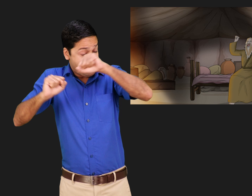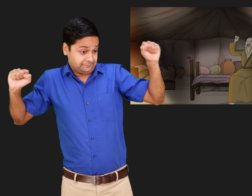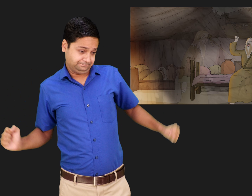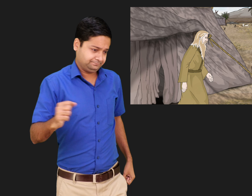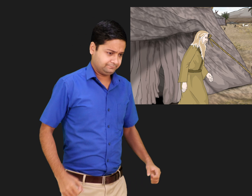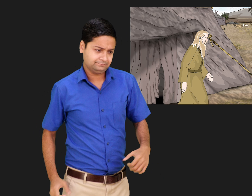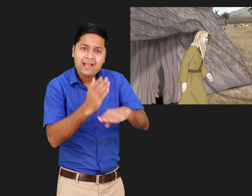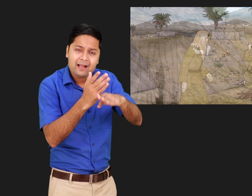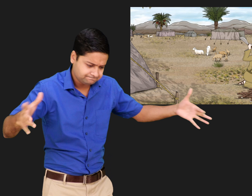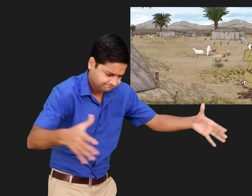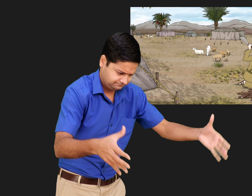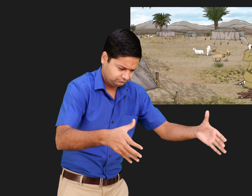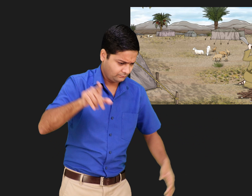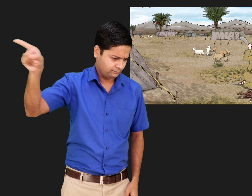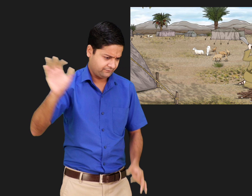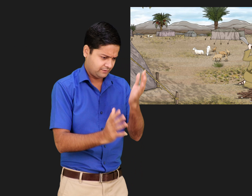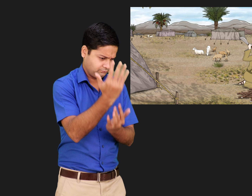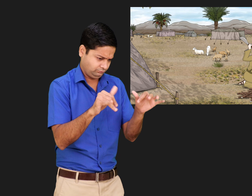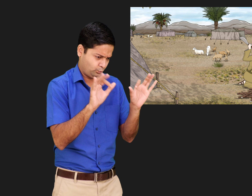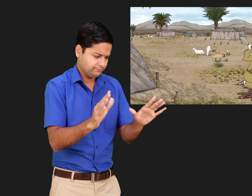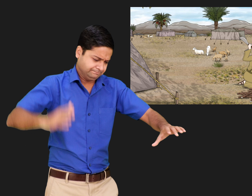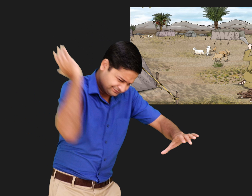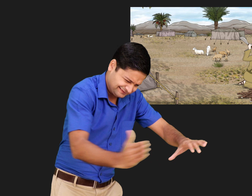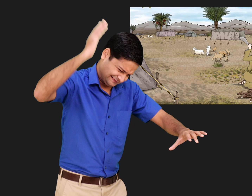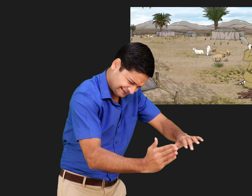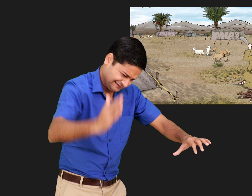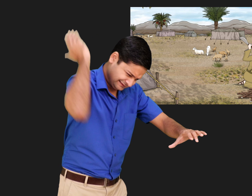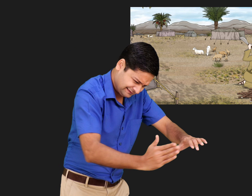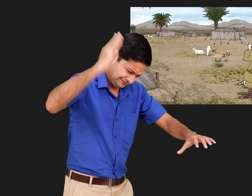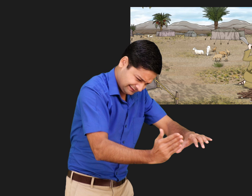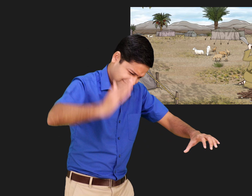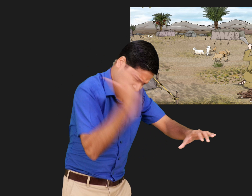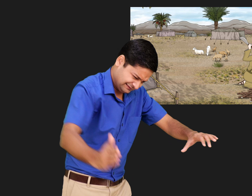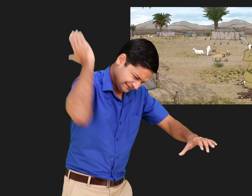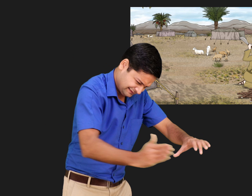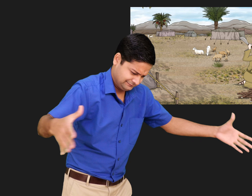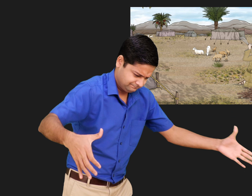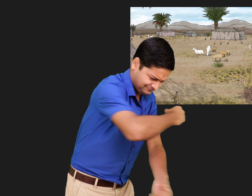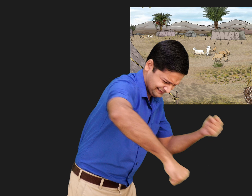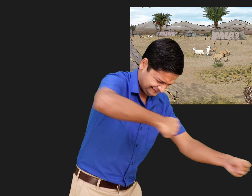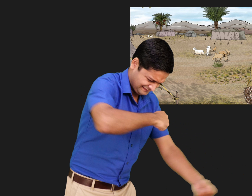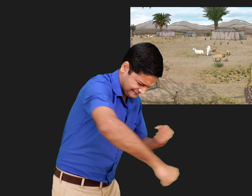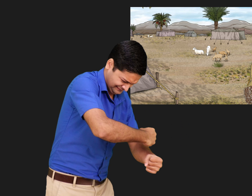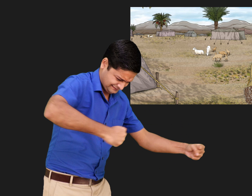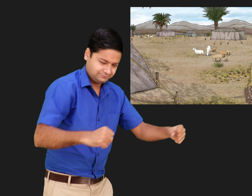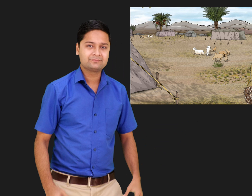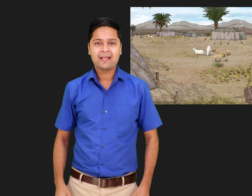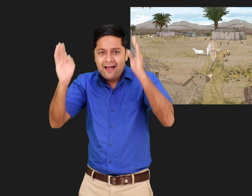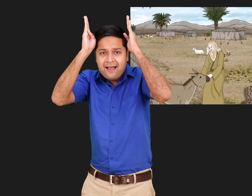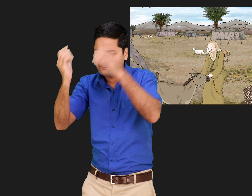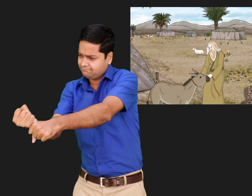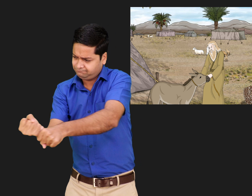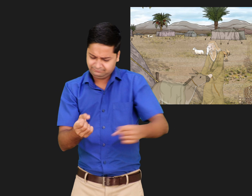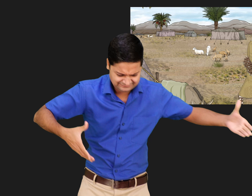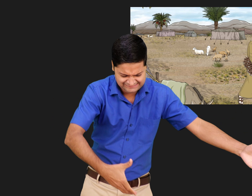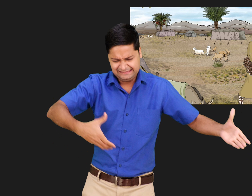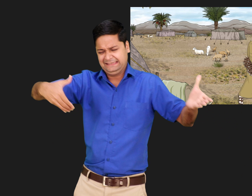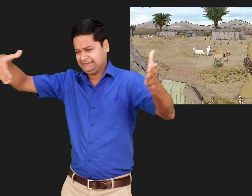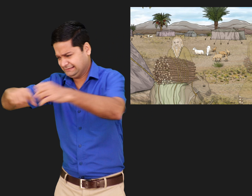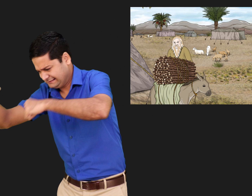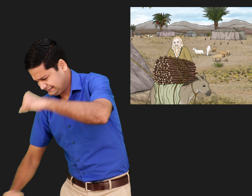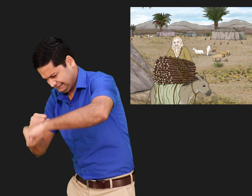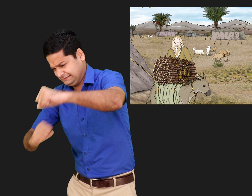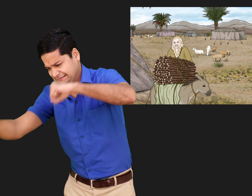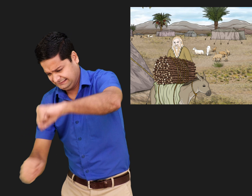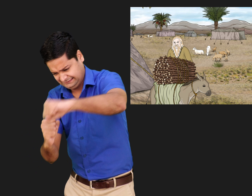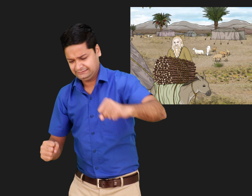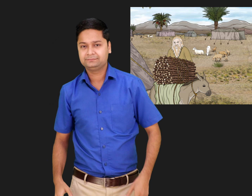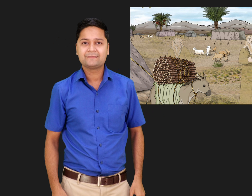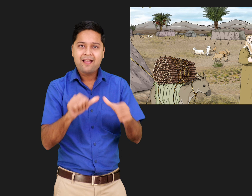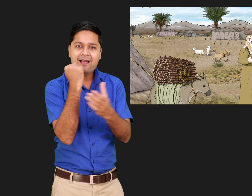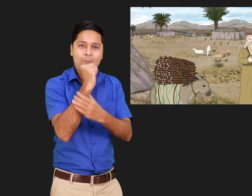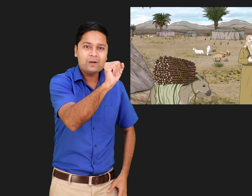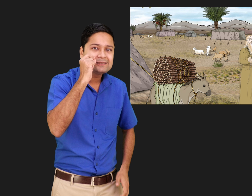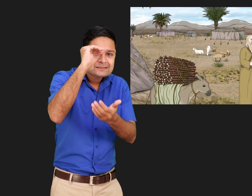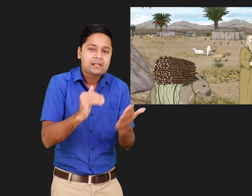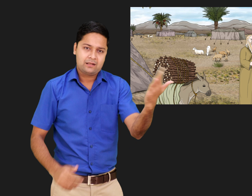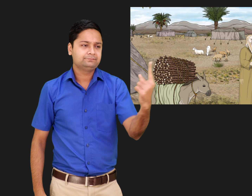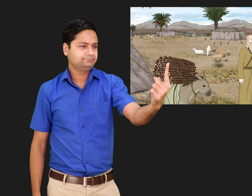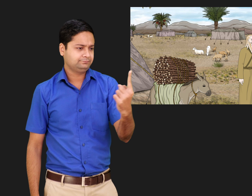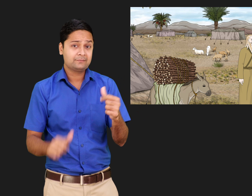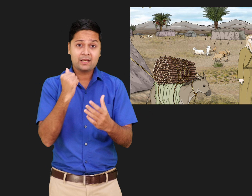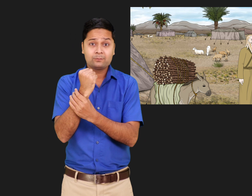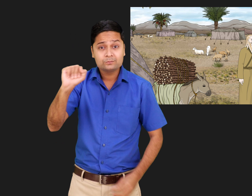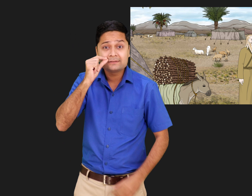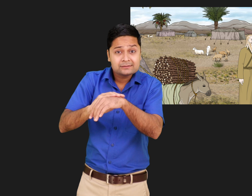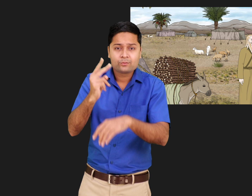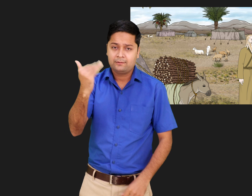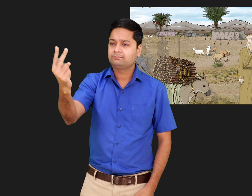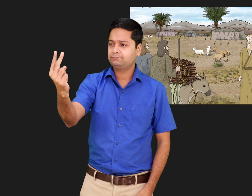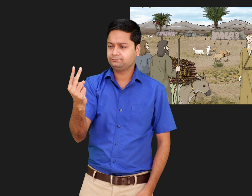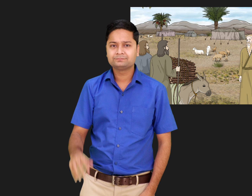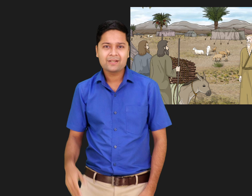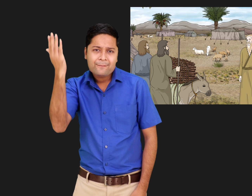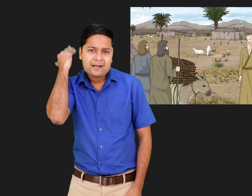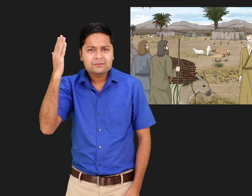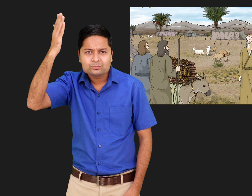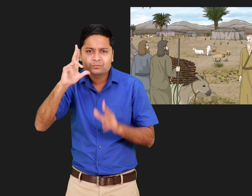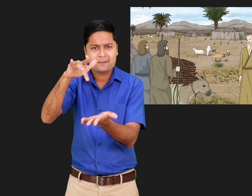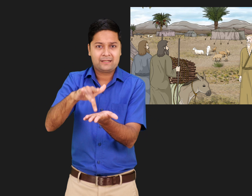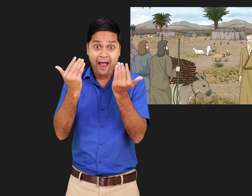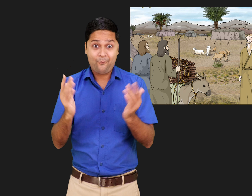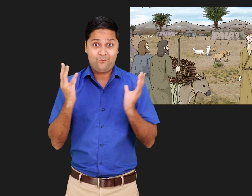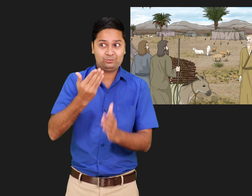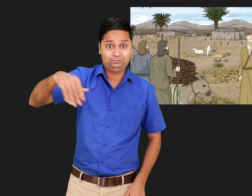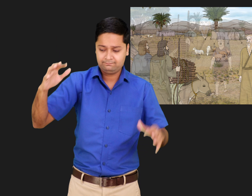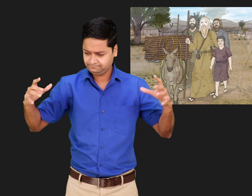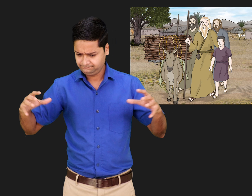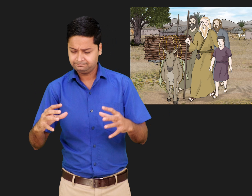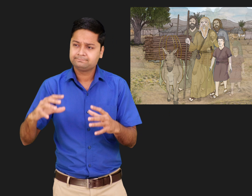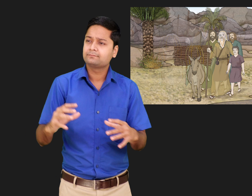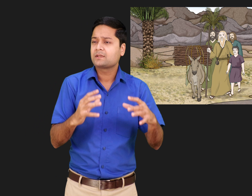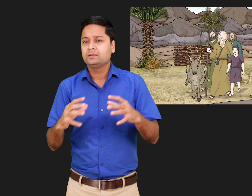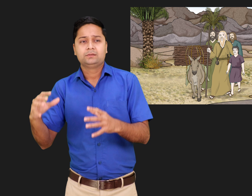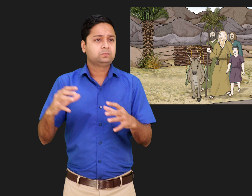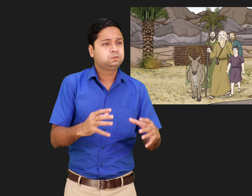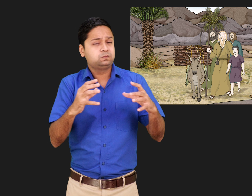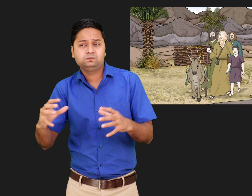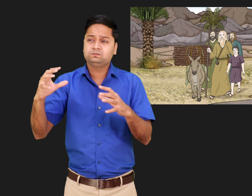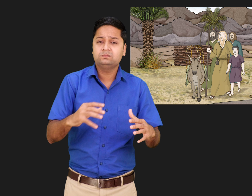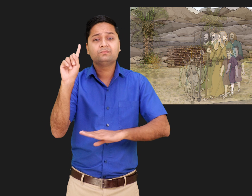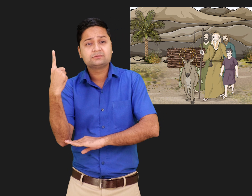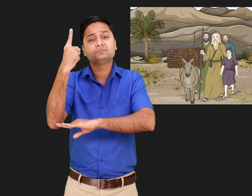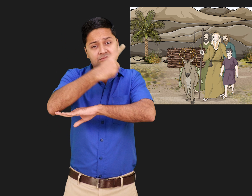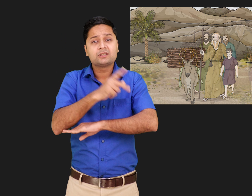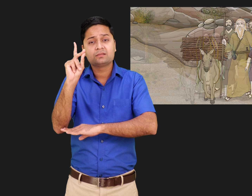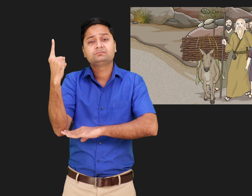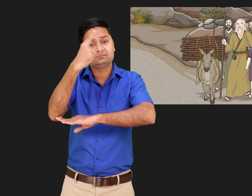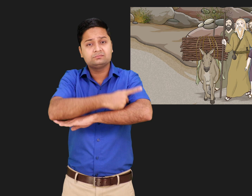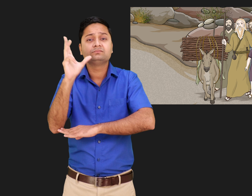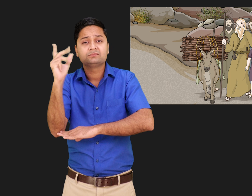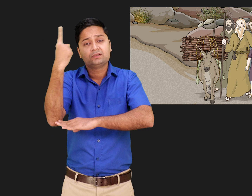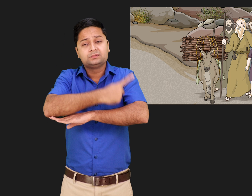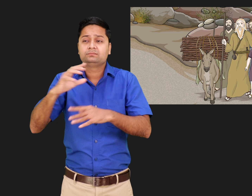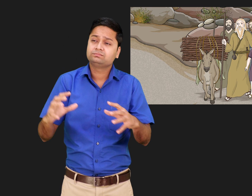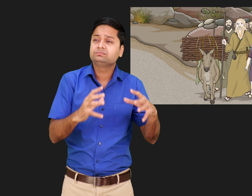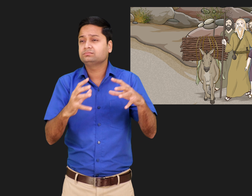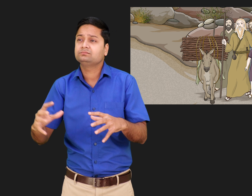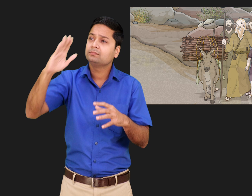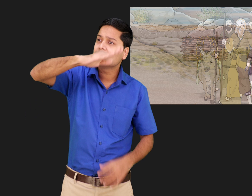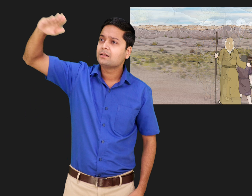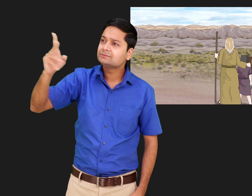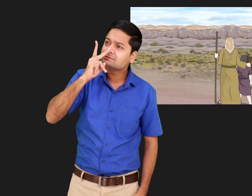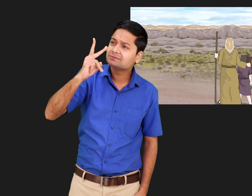He split the wood for a burnt offering and set out for the place God had designated.